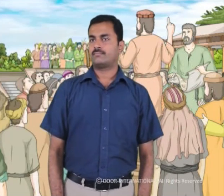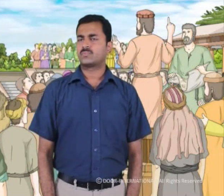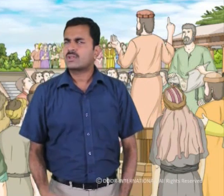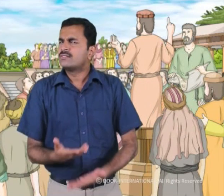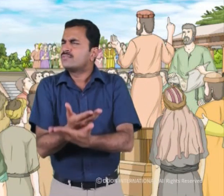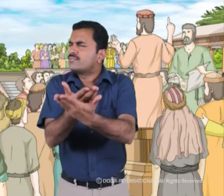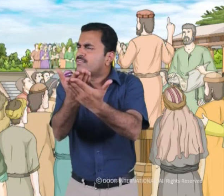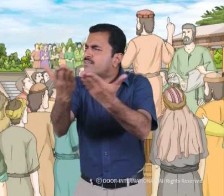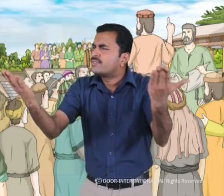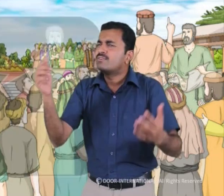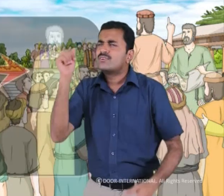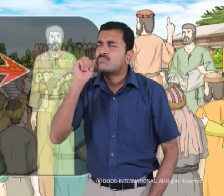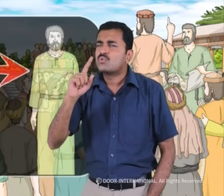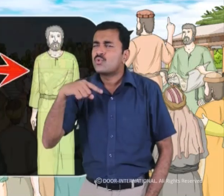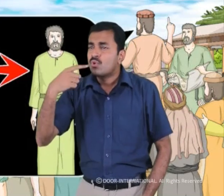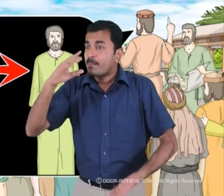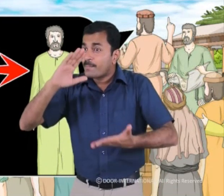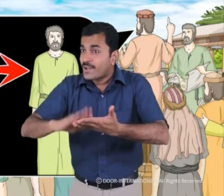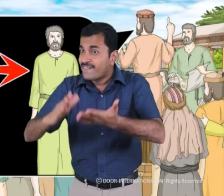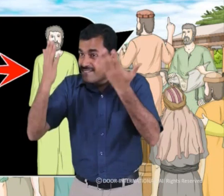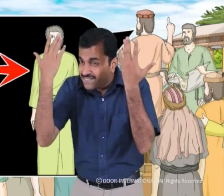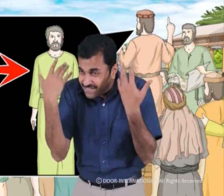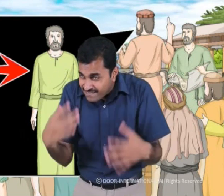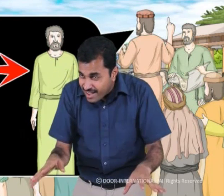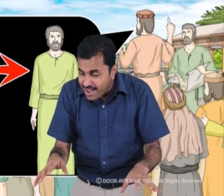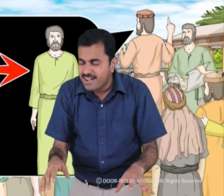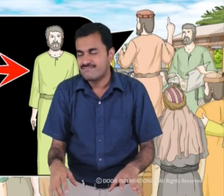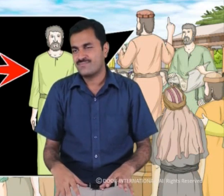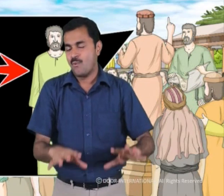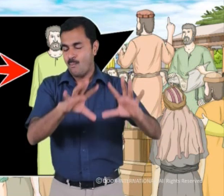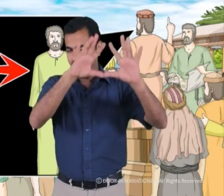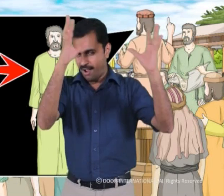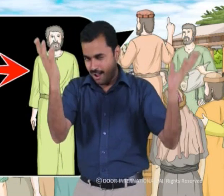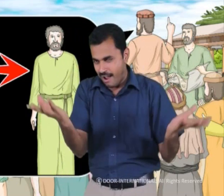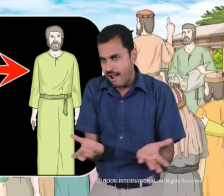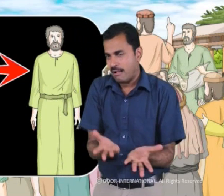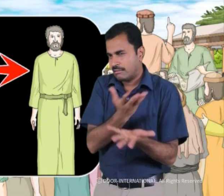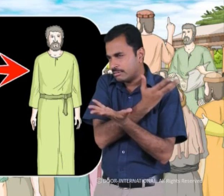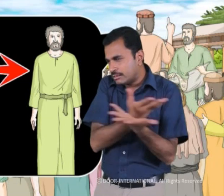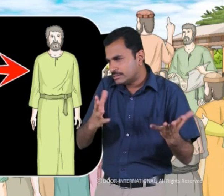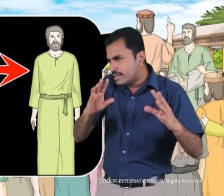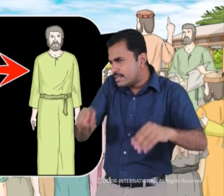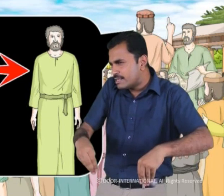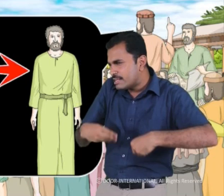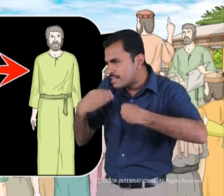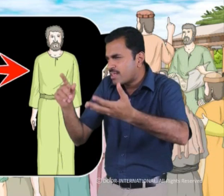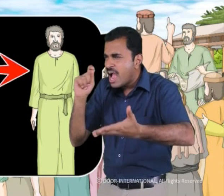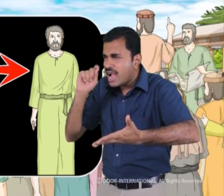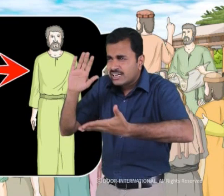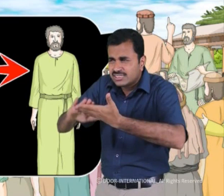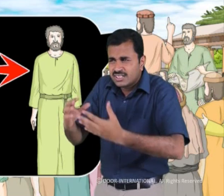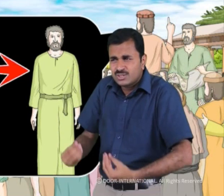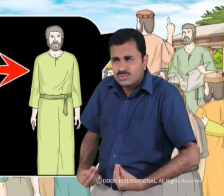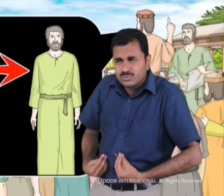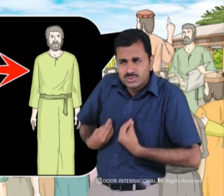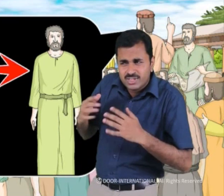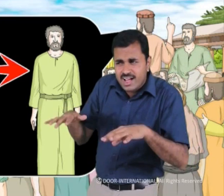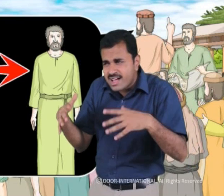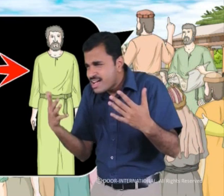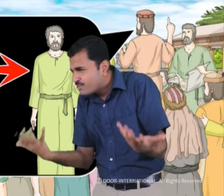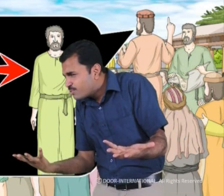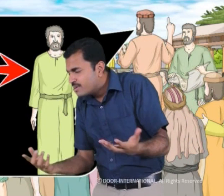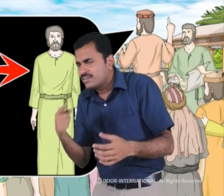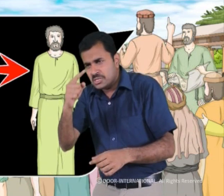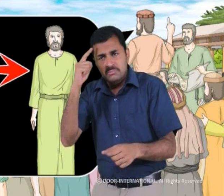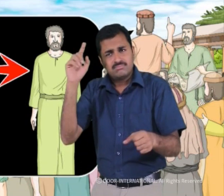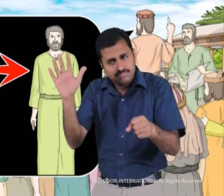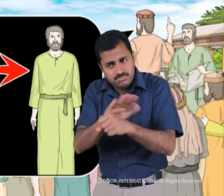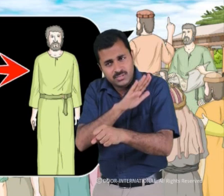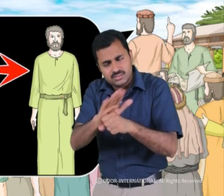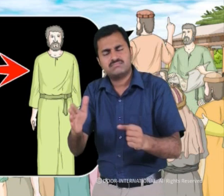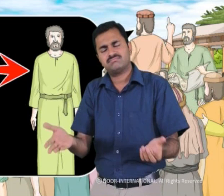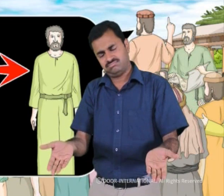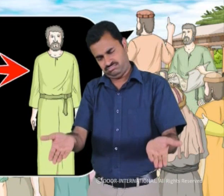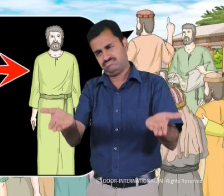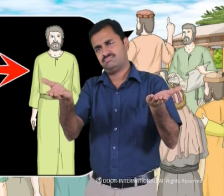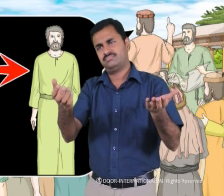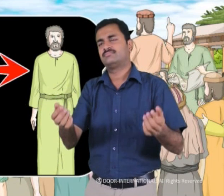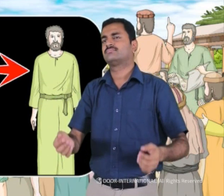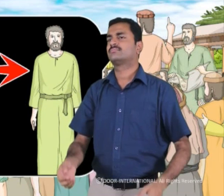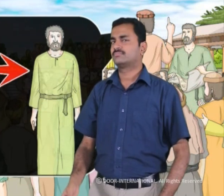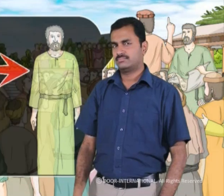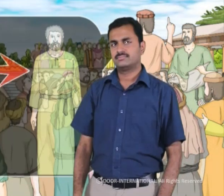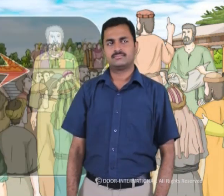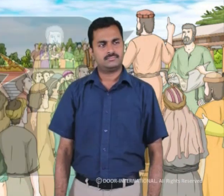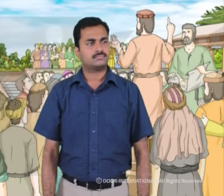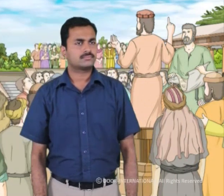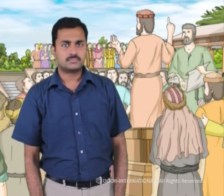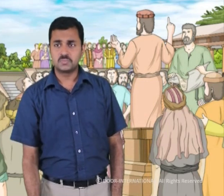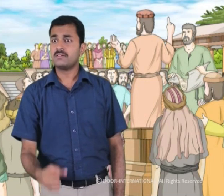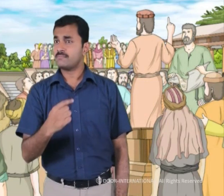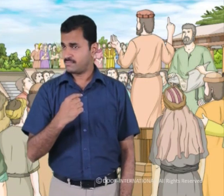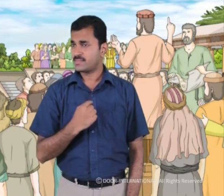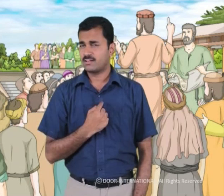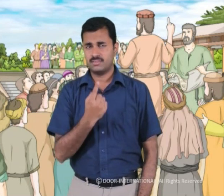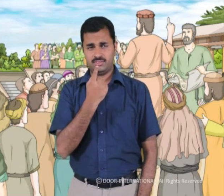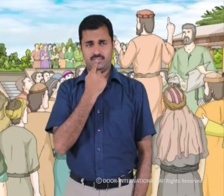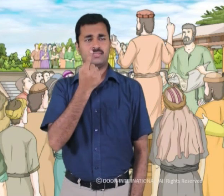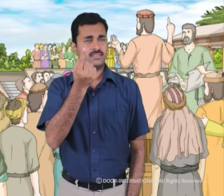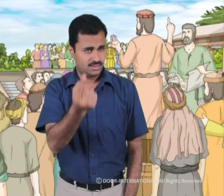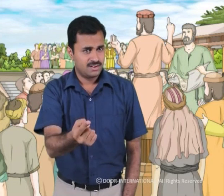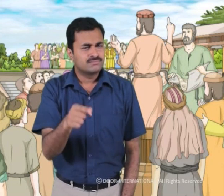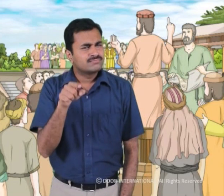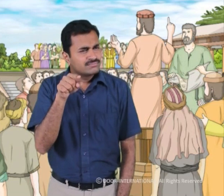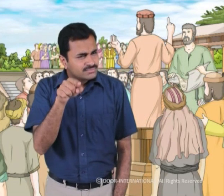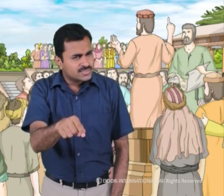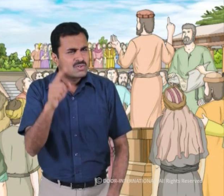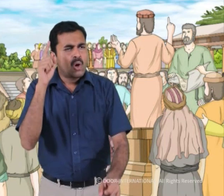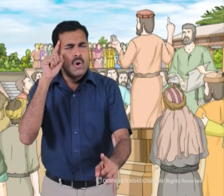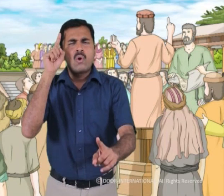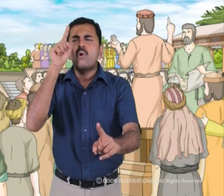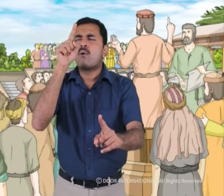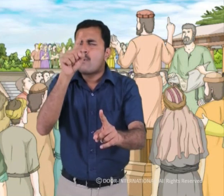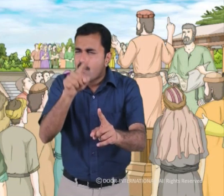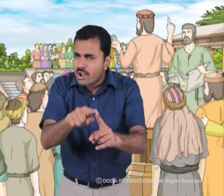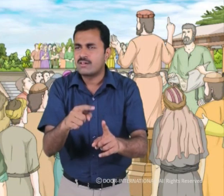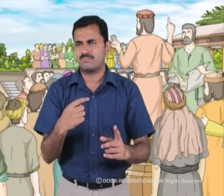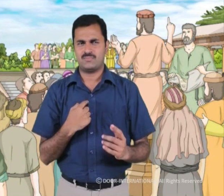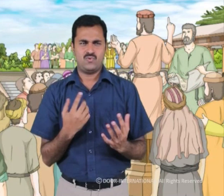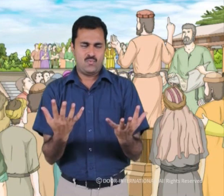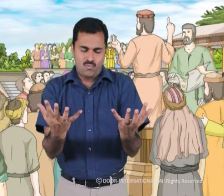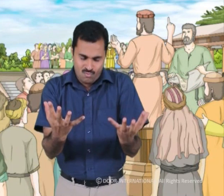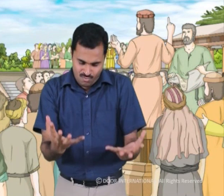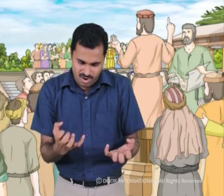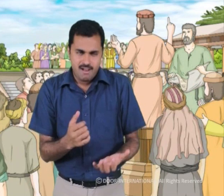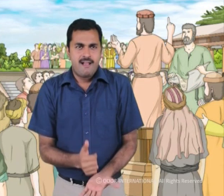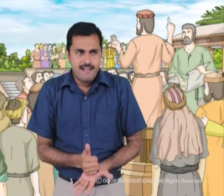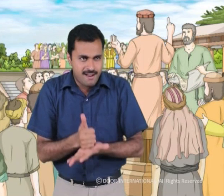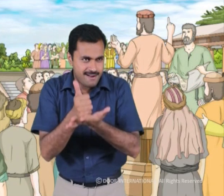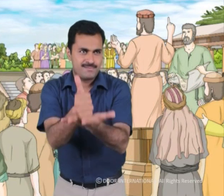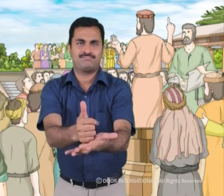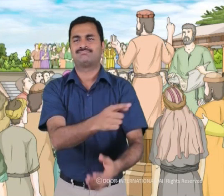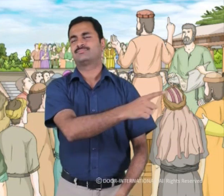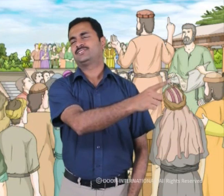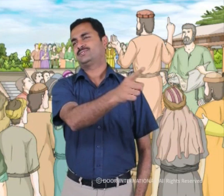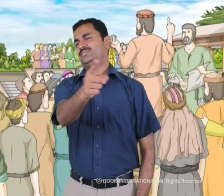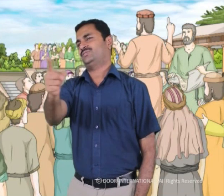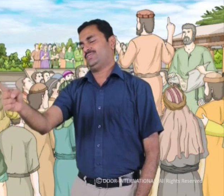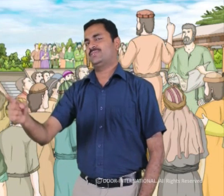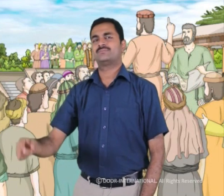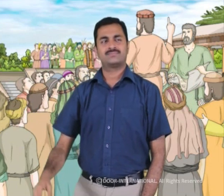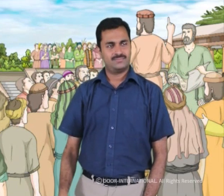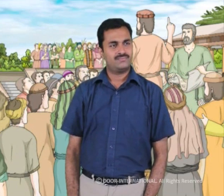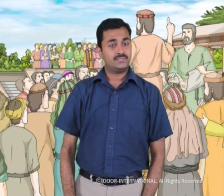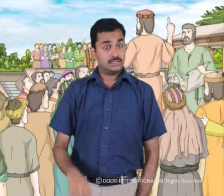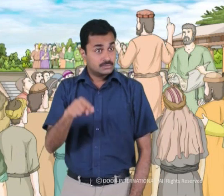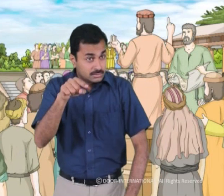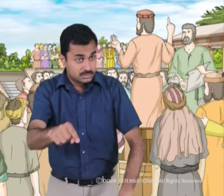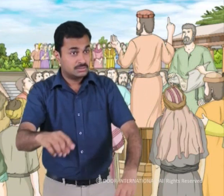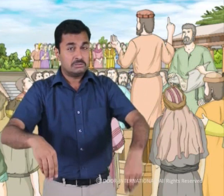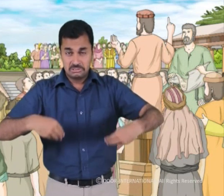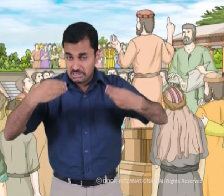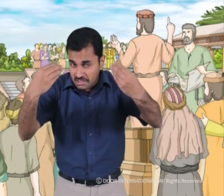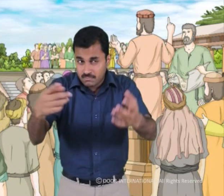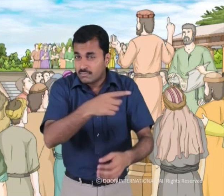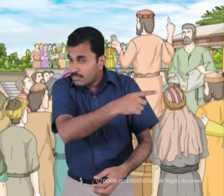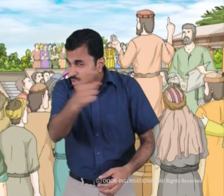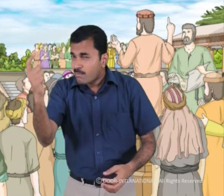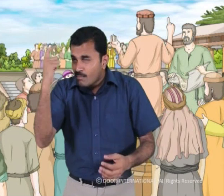But the married woman is concerned about the affairs of this world, how she can please her husband.